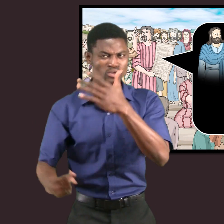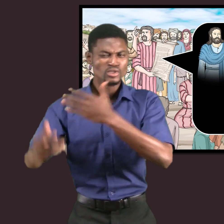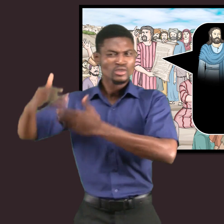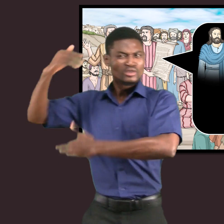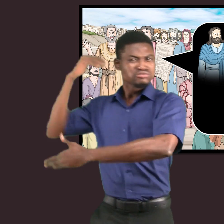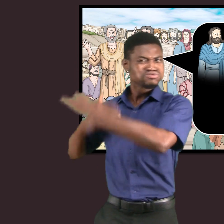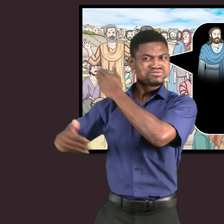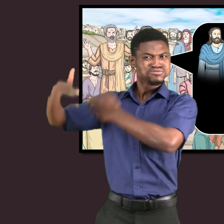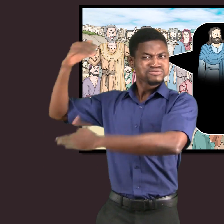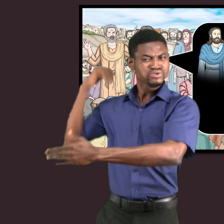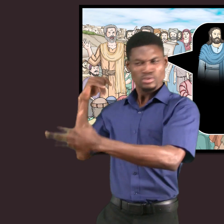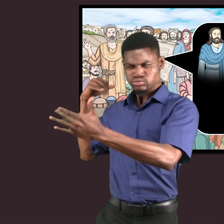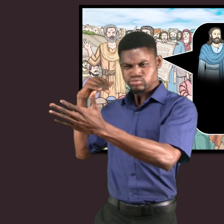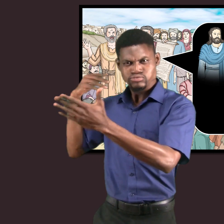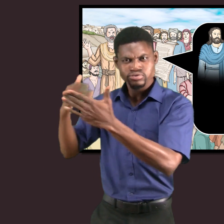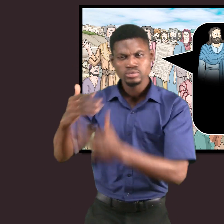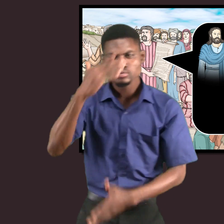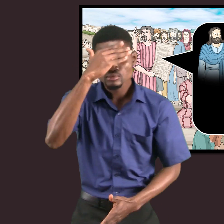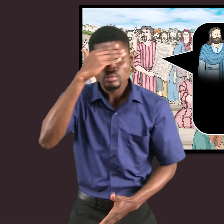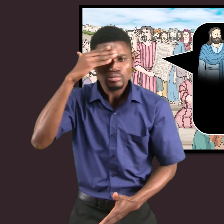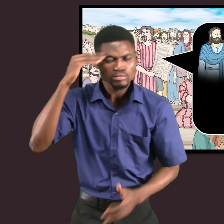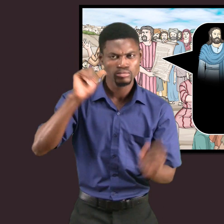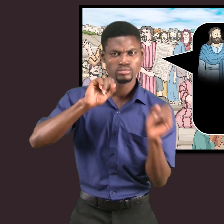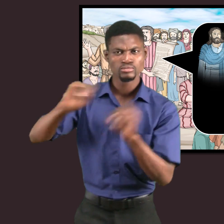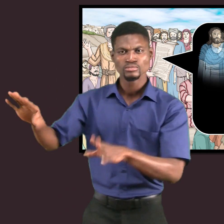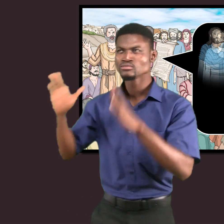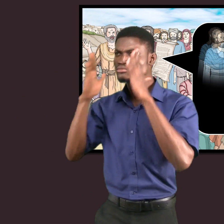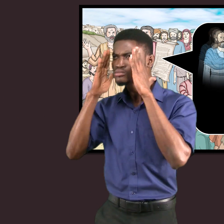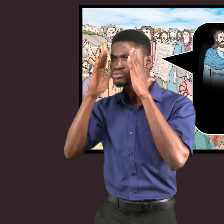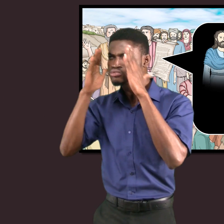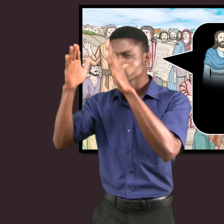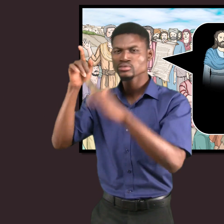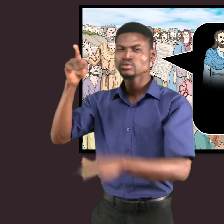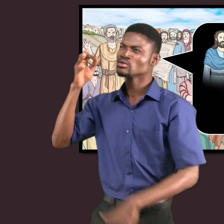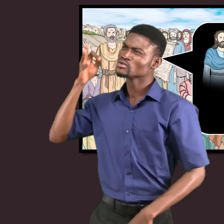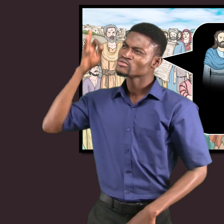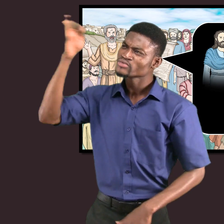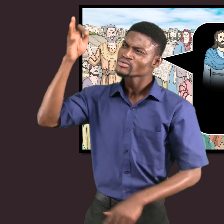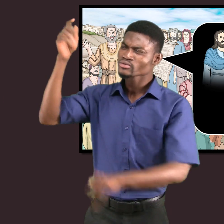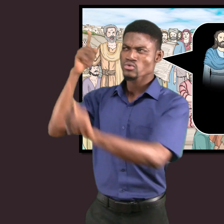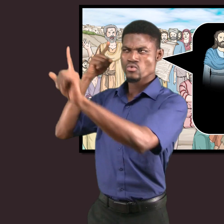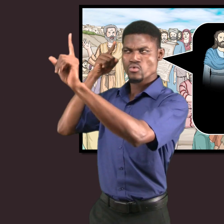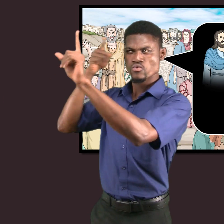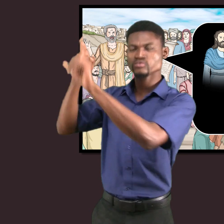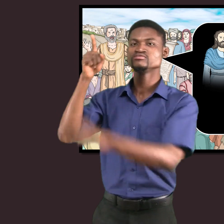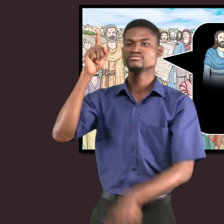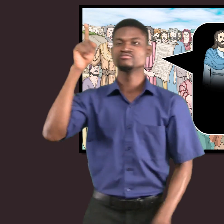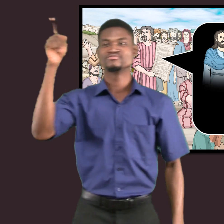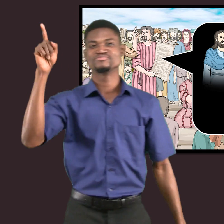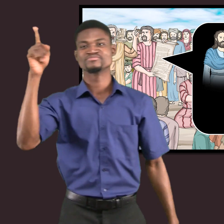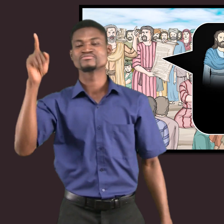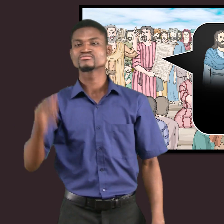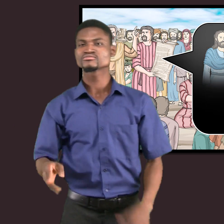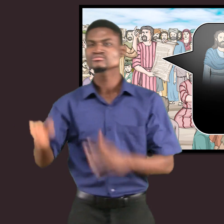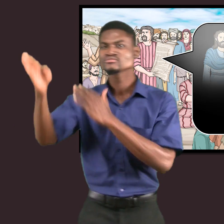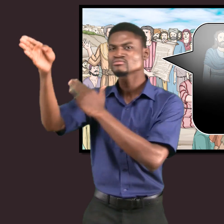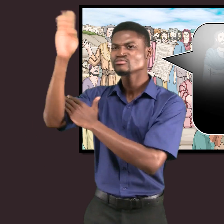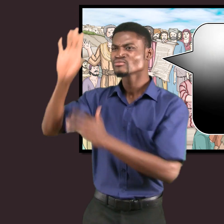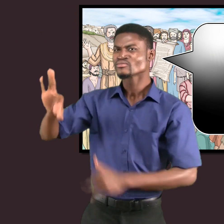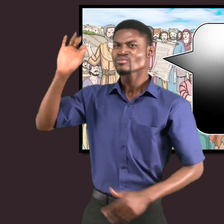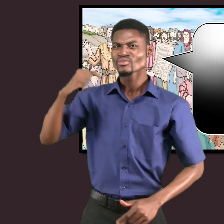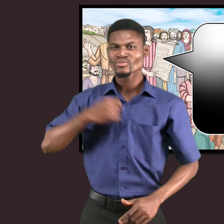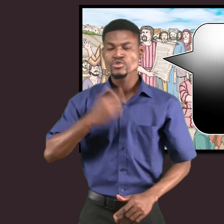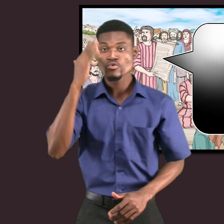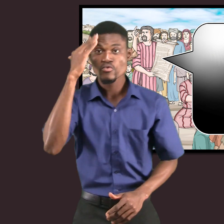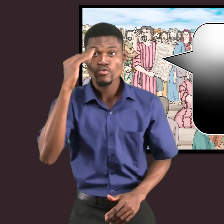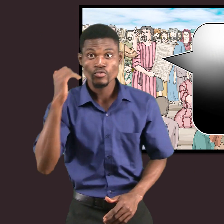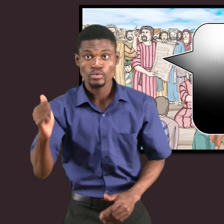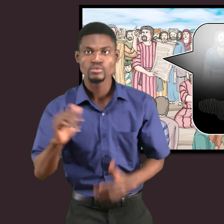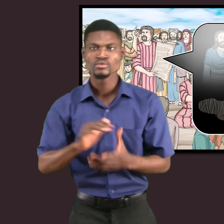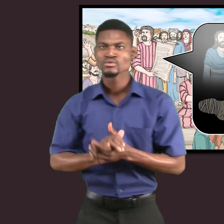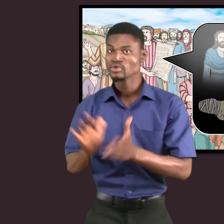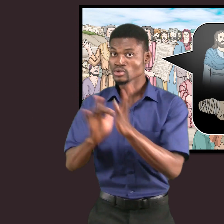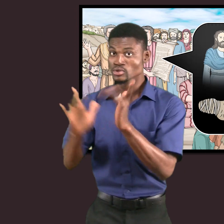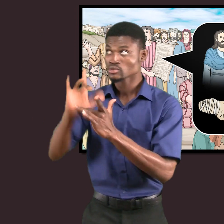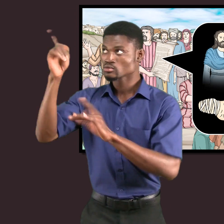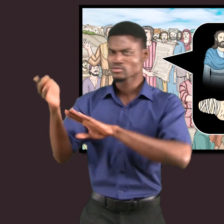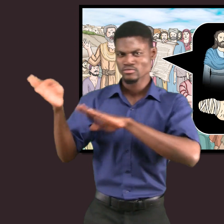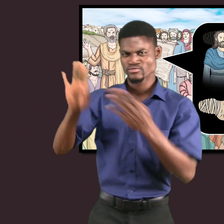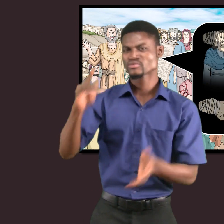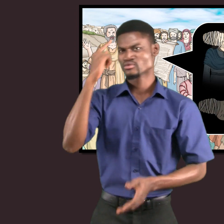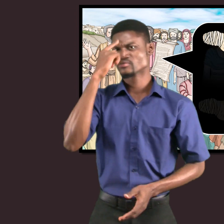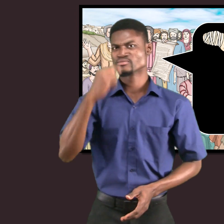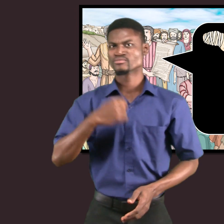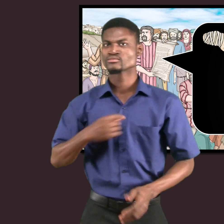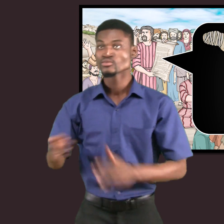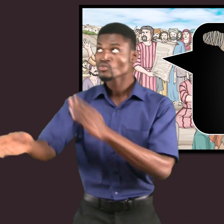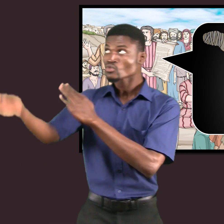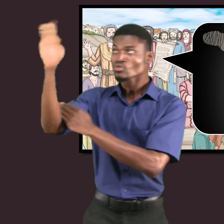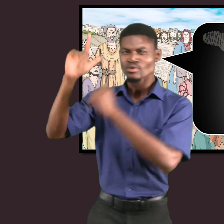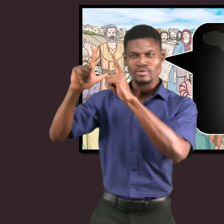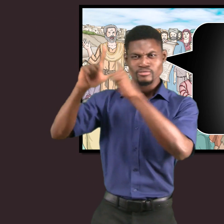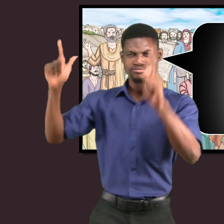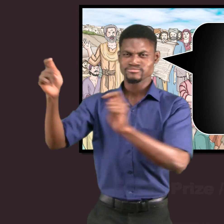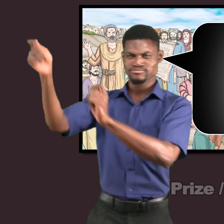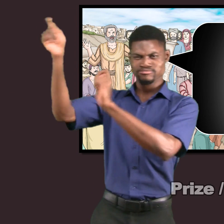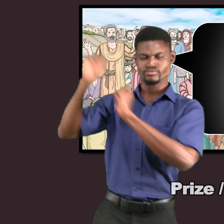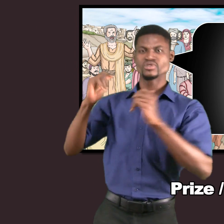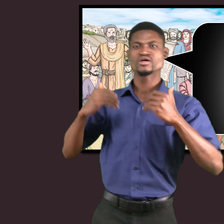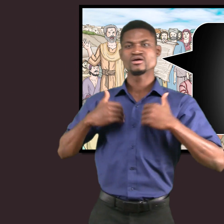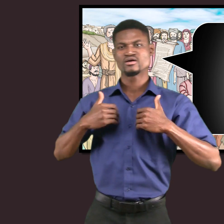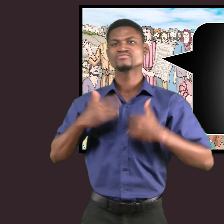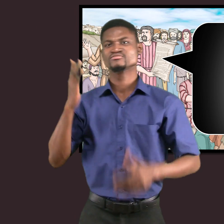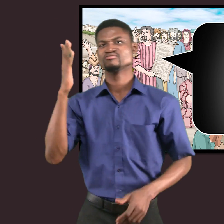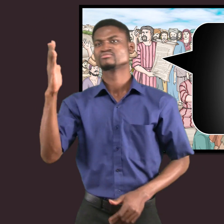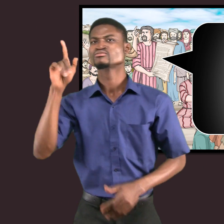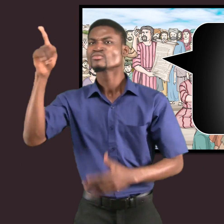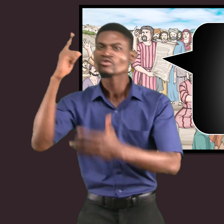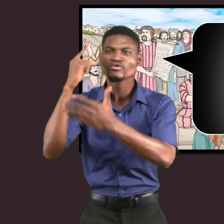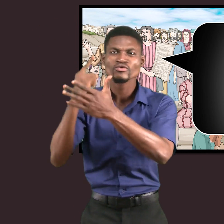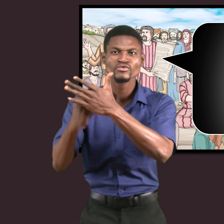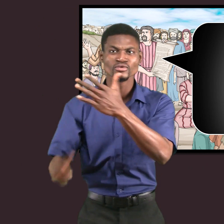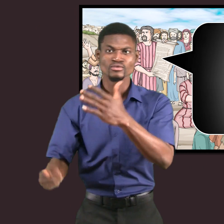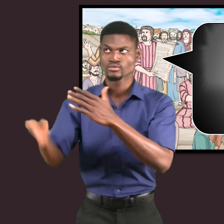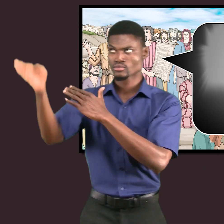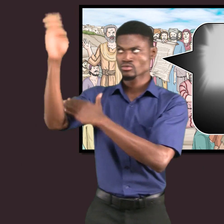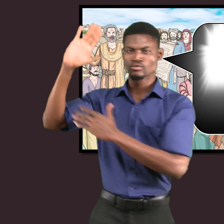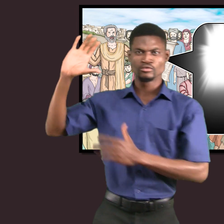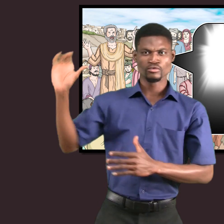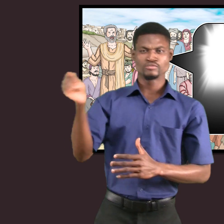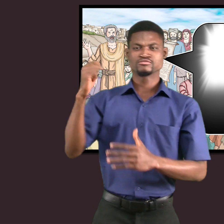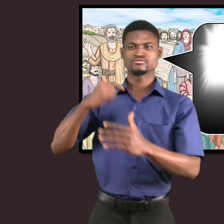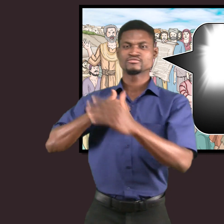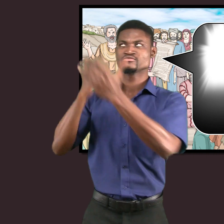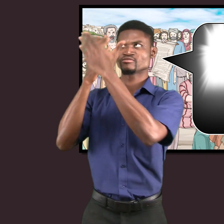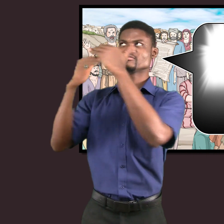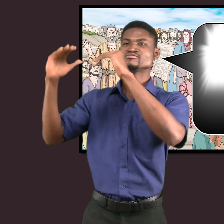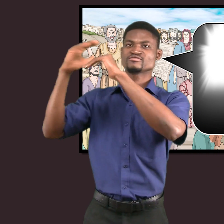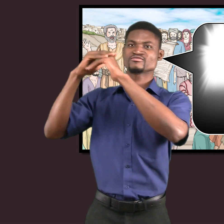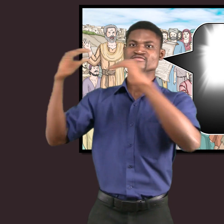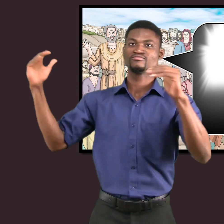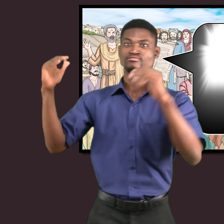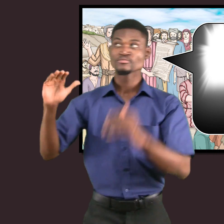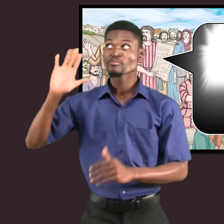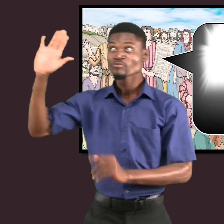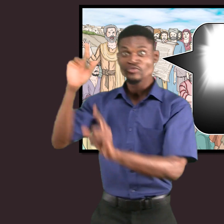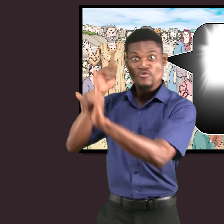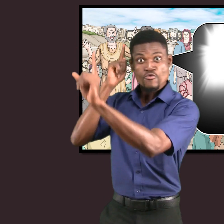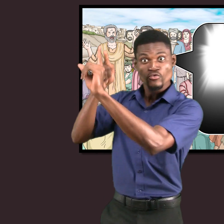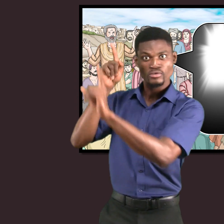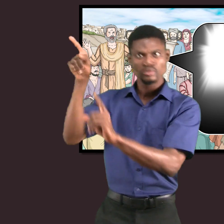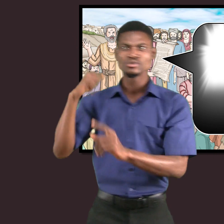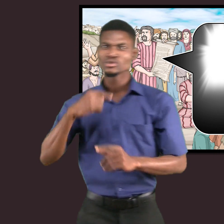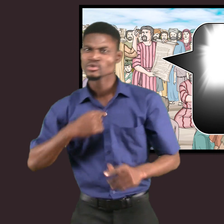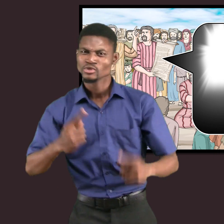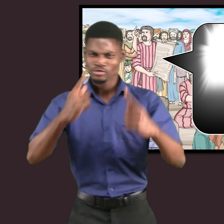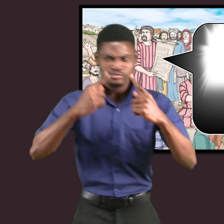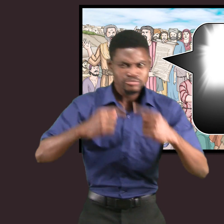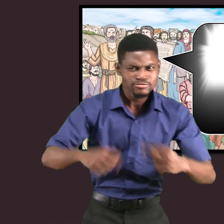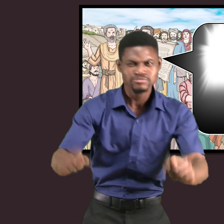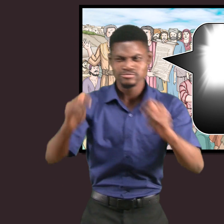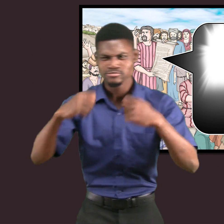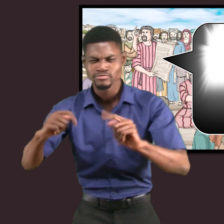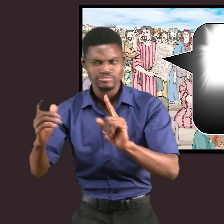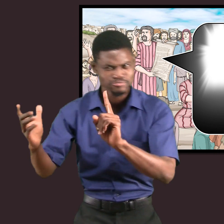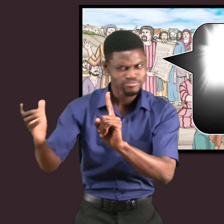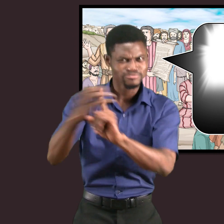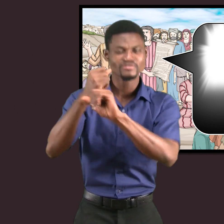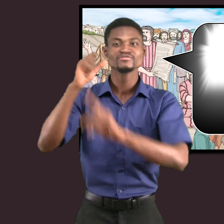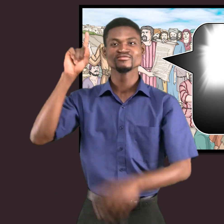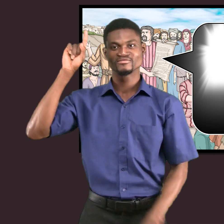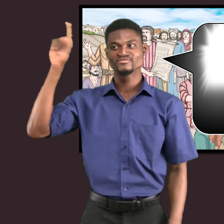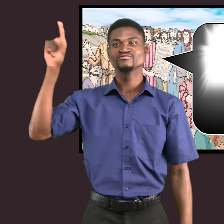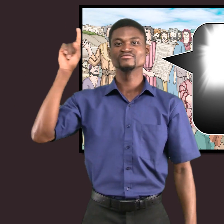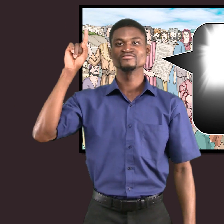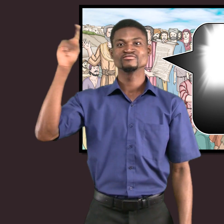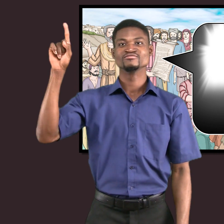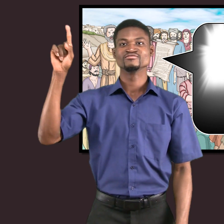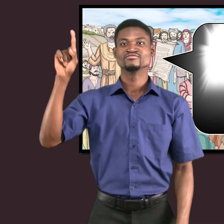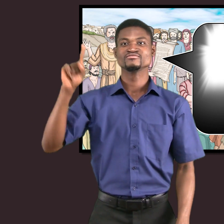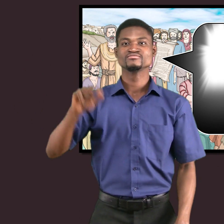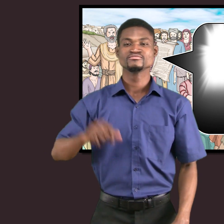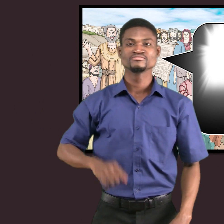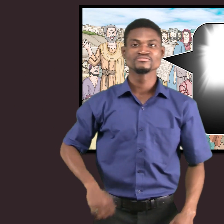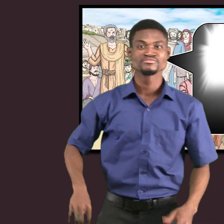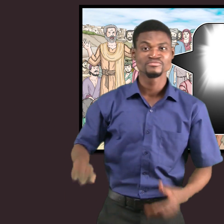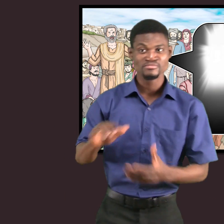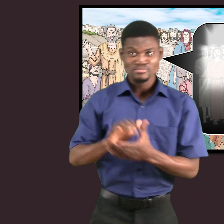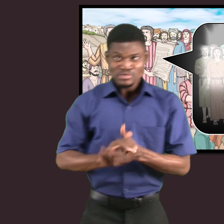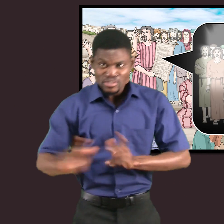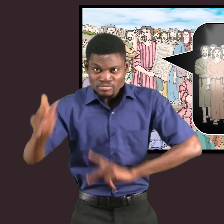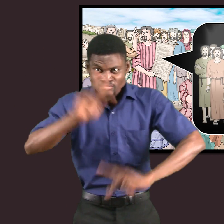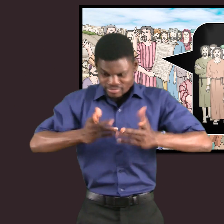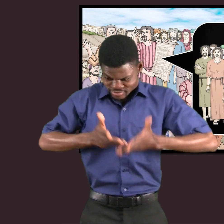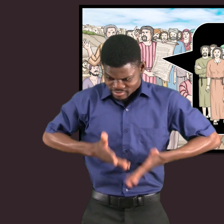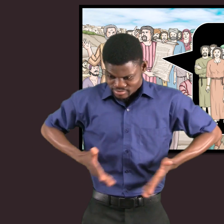But one thing I do: Forgetting what is behind and straining toward what is ahead, I press on toward the goal to win the prize of God’s heavenly calling in Christ Jesus.